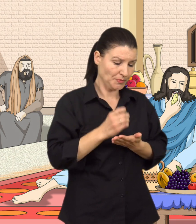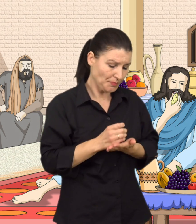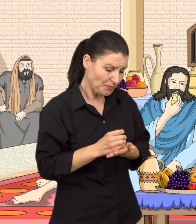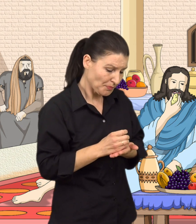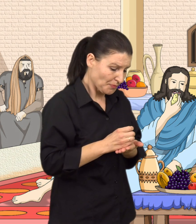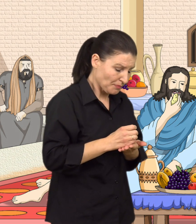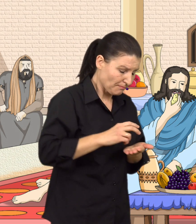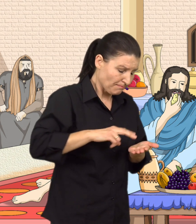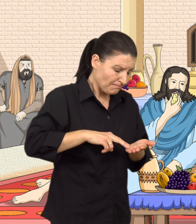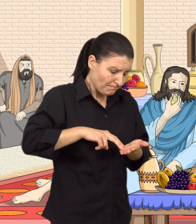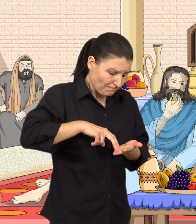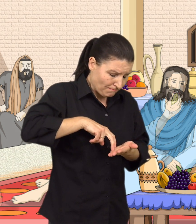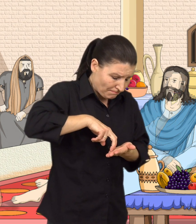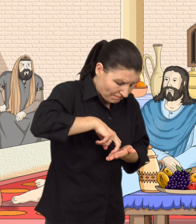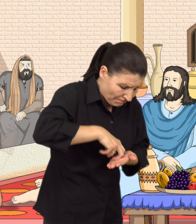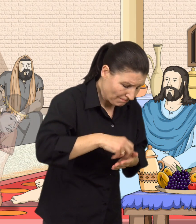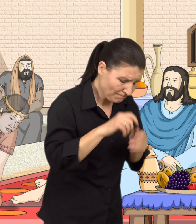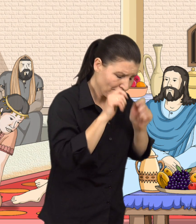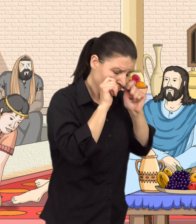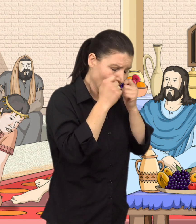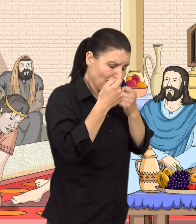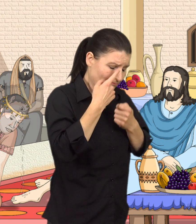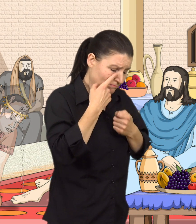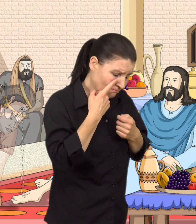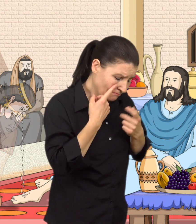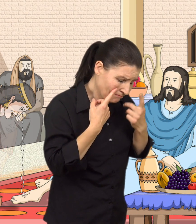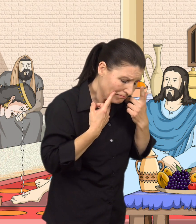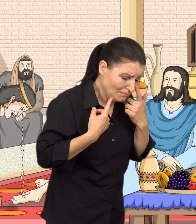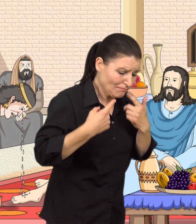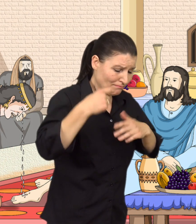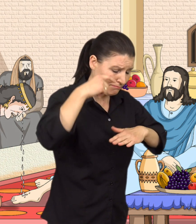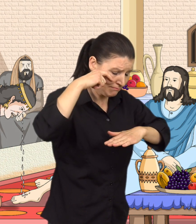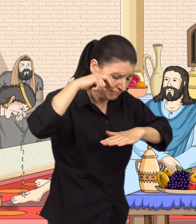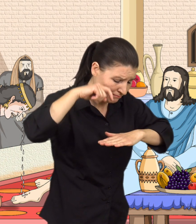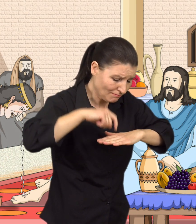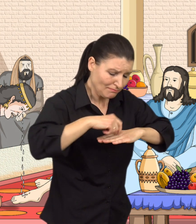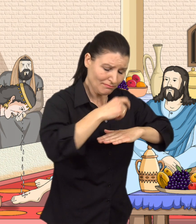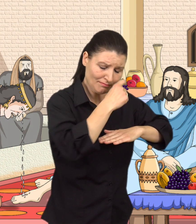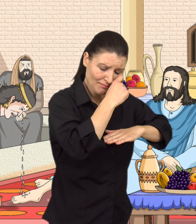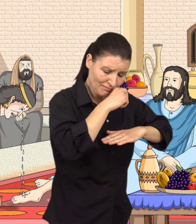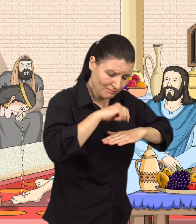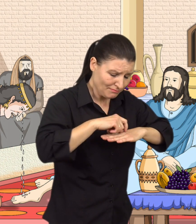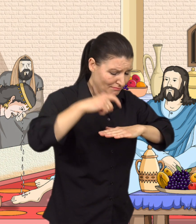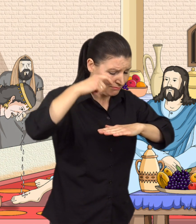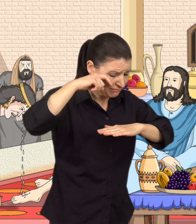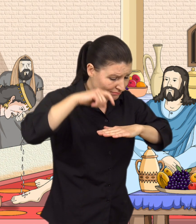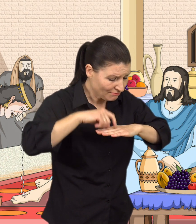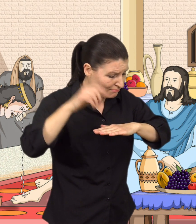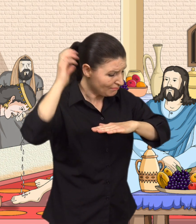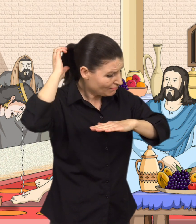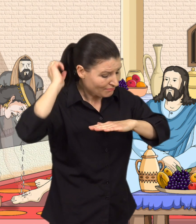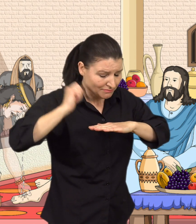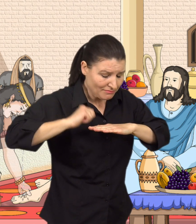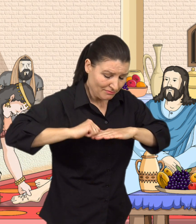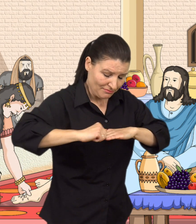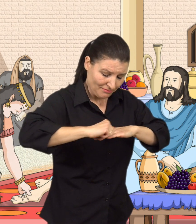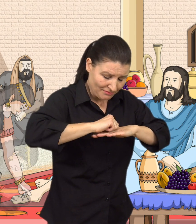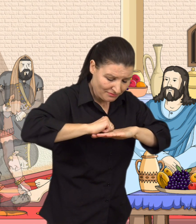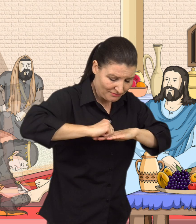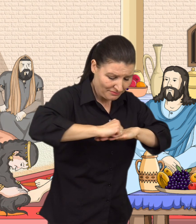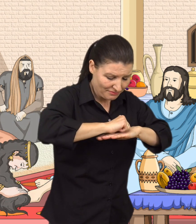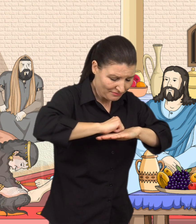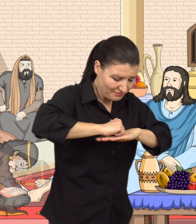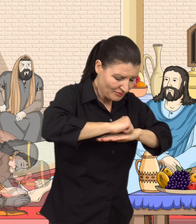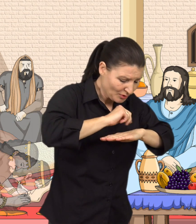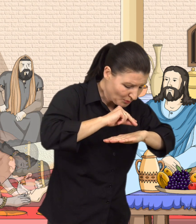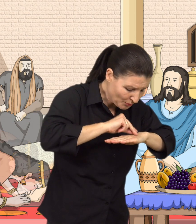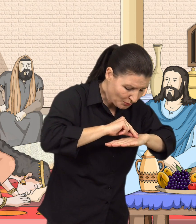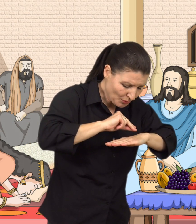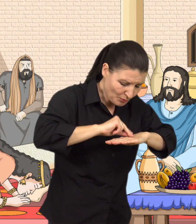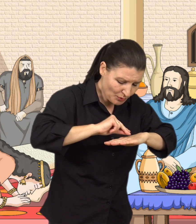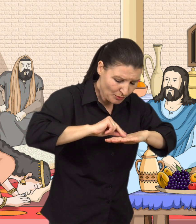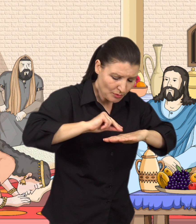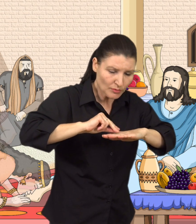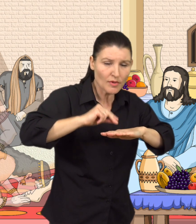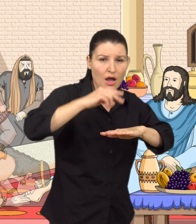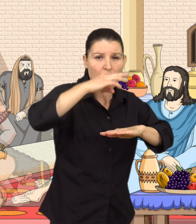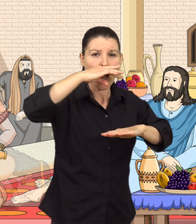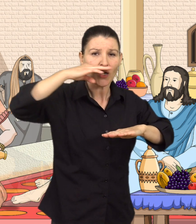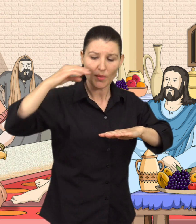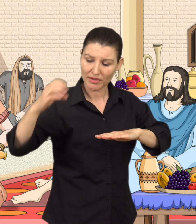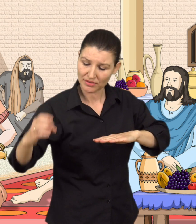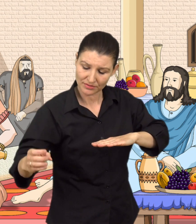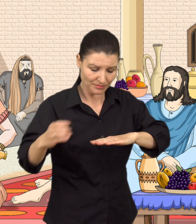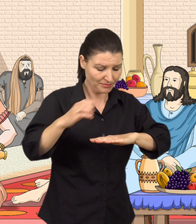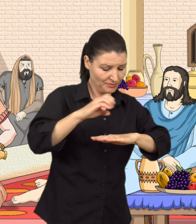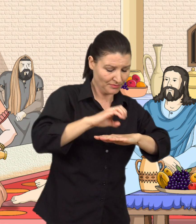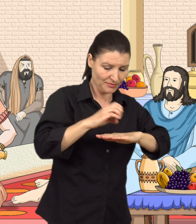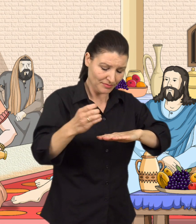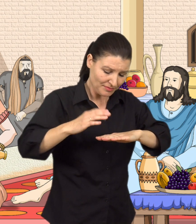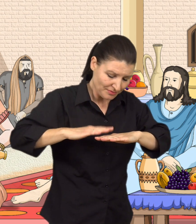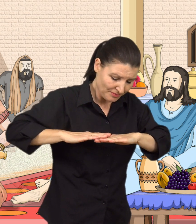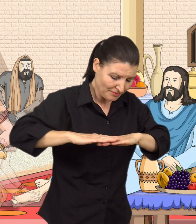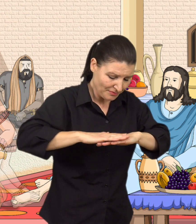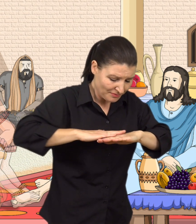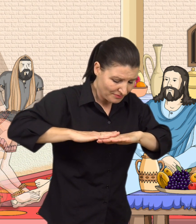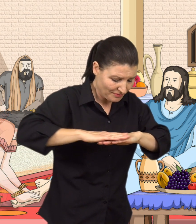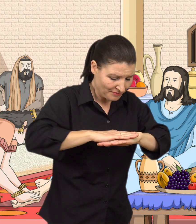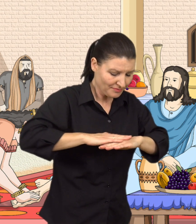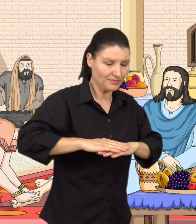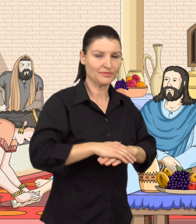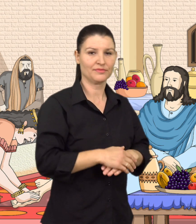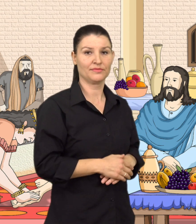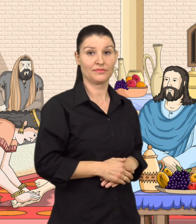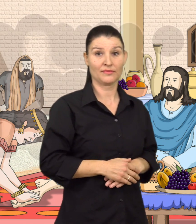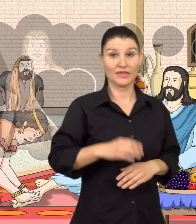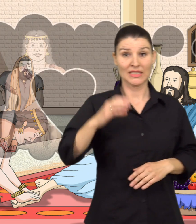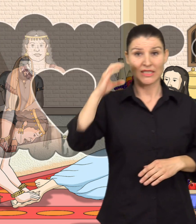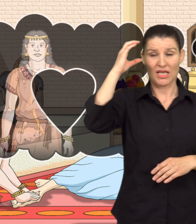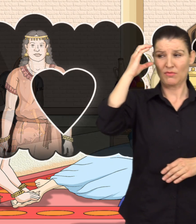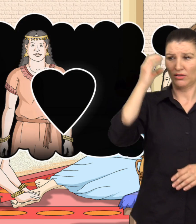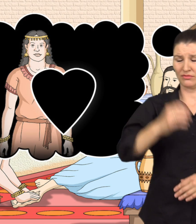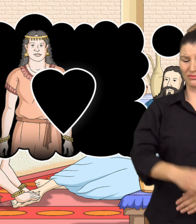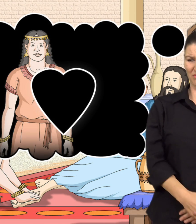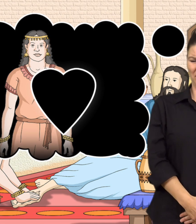As she stood behind Him at His feet weeping, she began to wet His feet with her tears and wipe them with her hair. Then she kissed His feet and anointed them with the perfume.